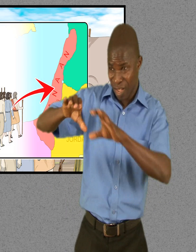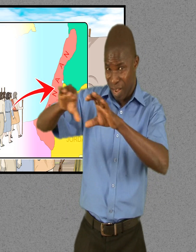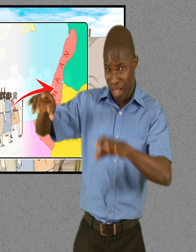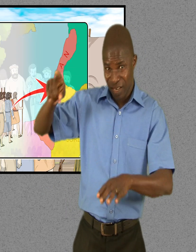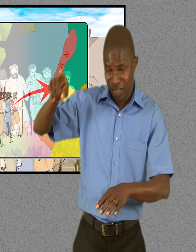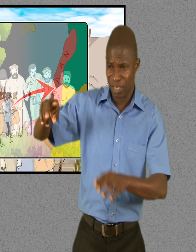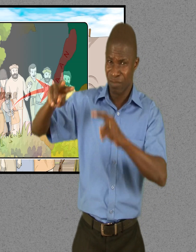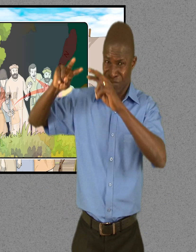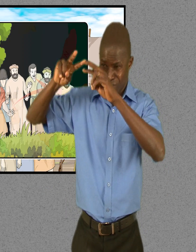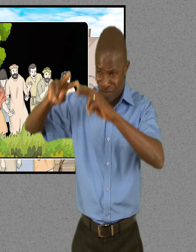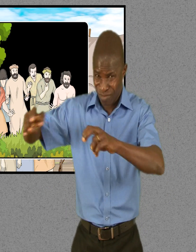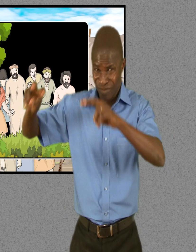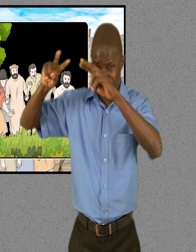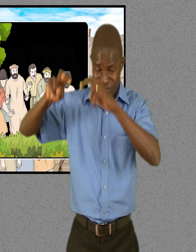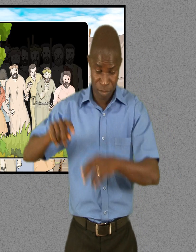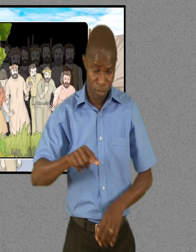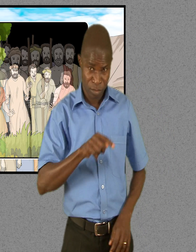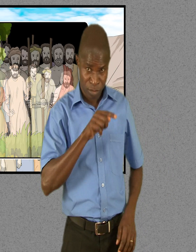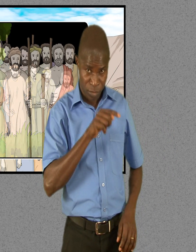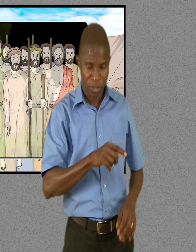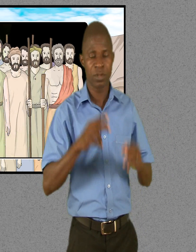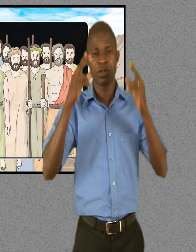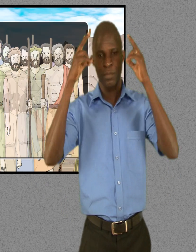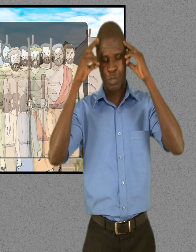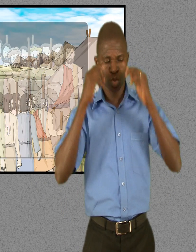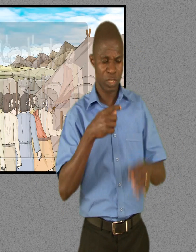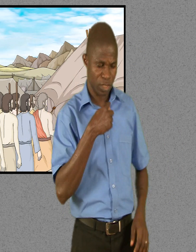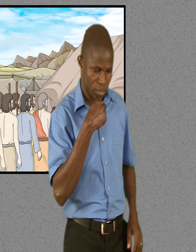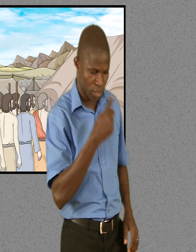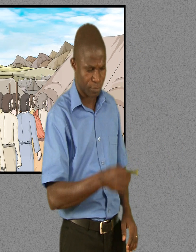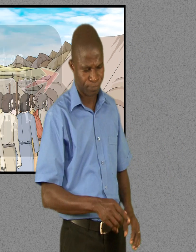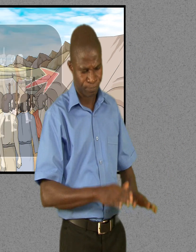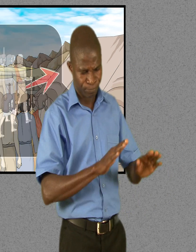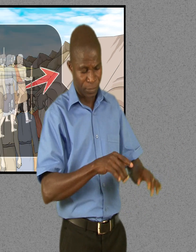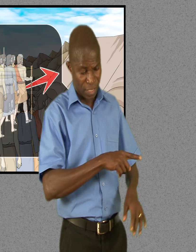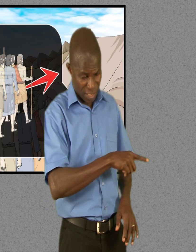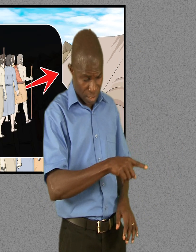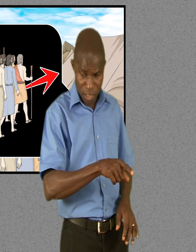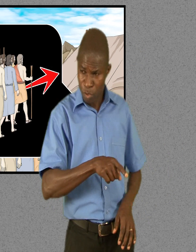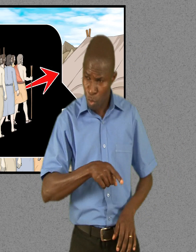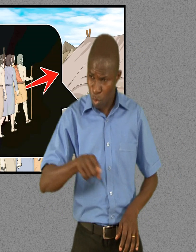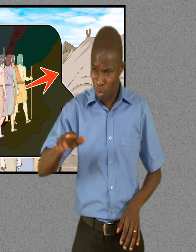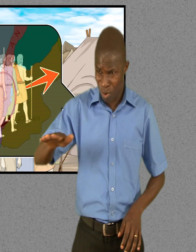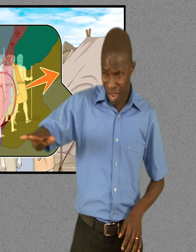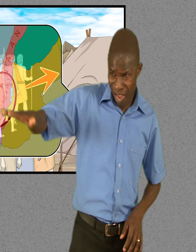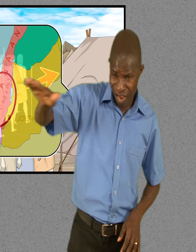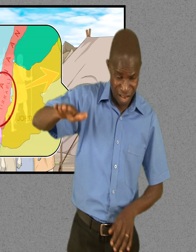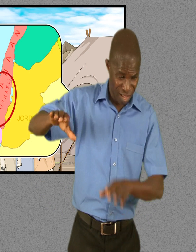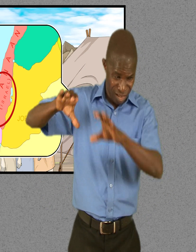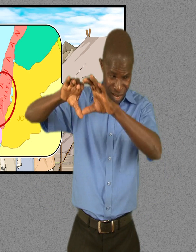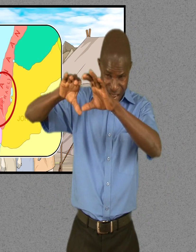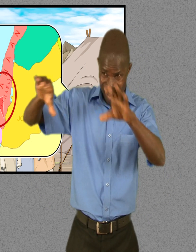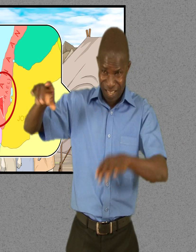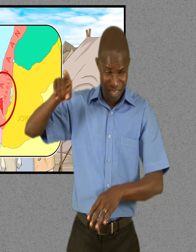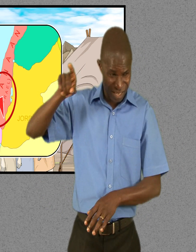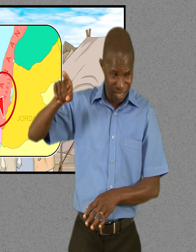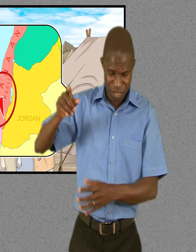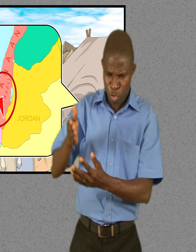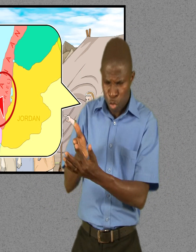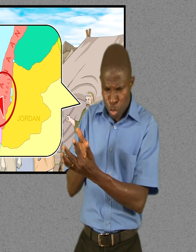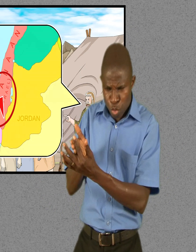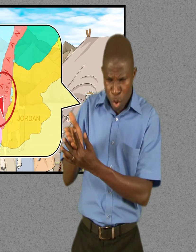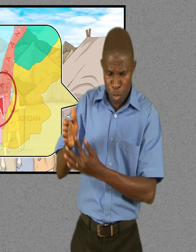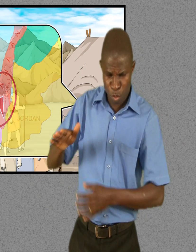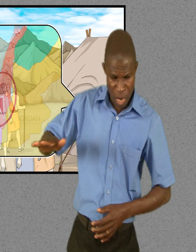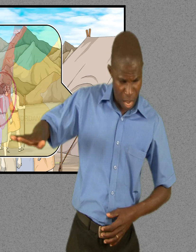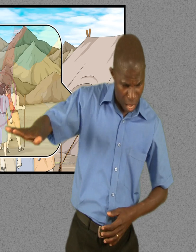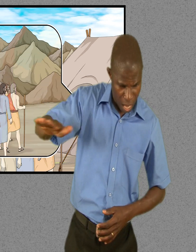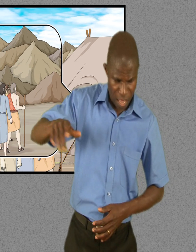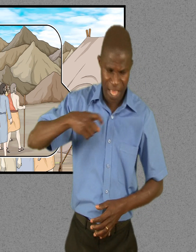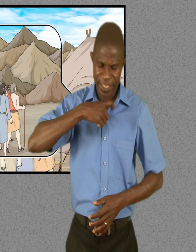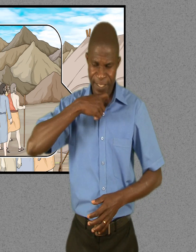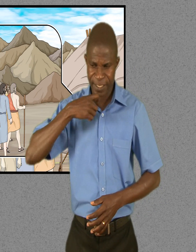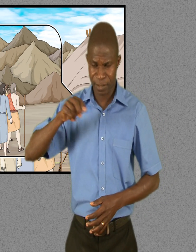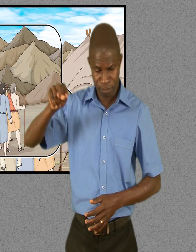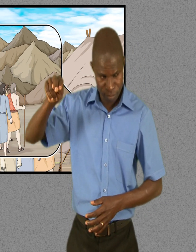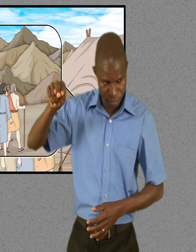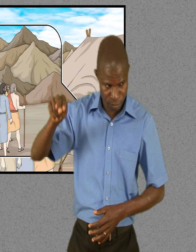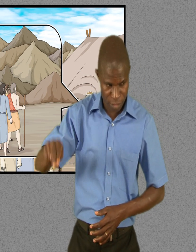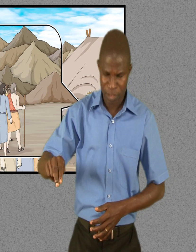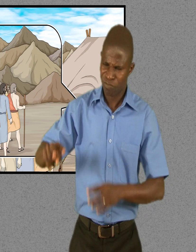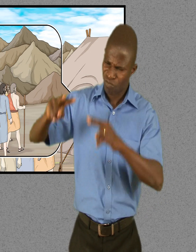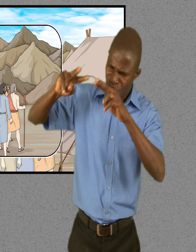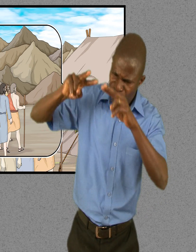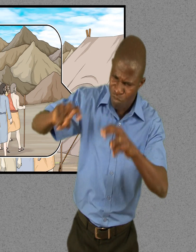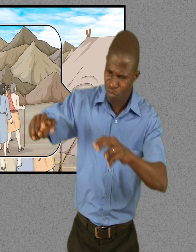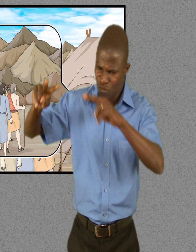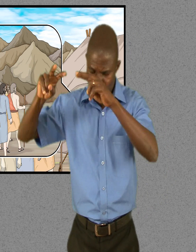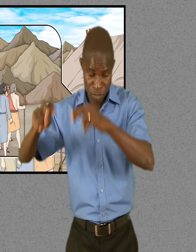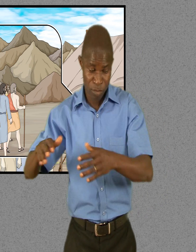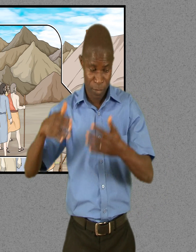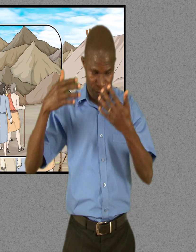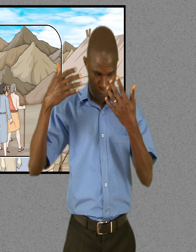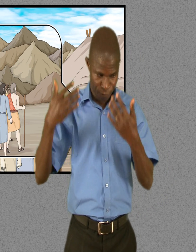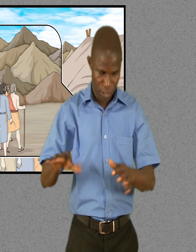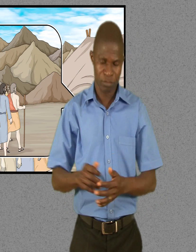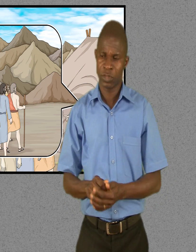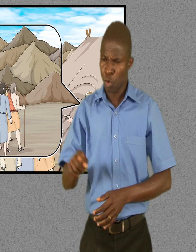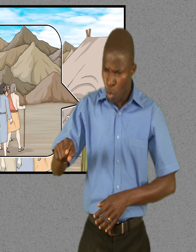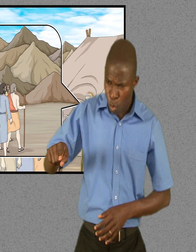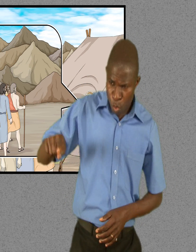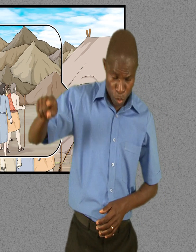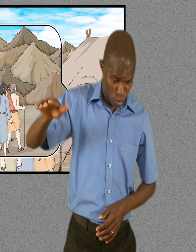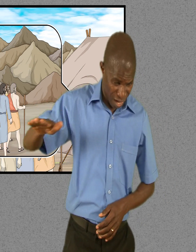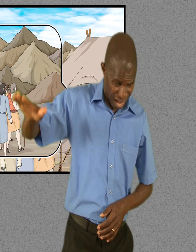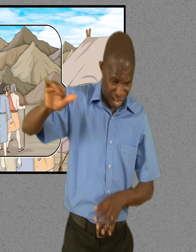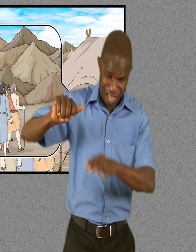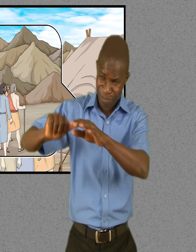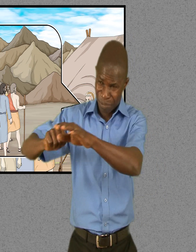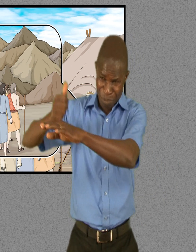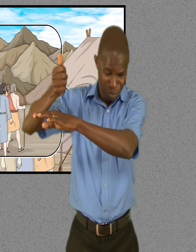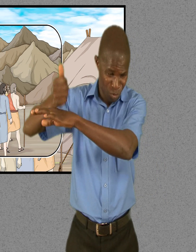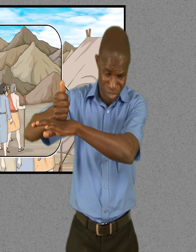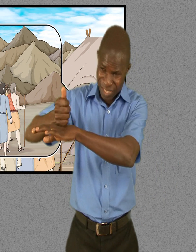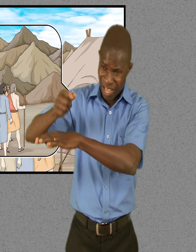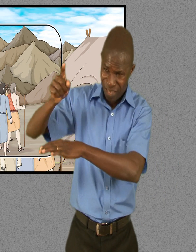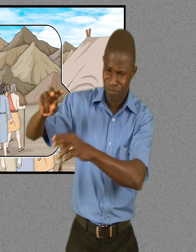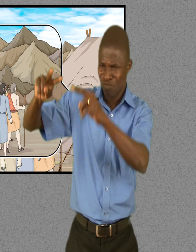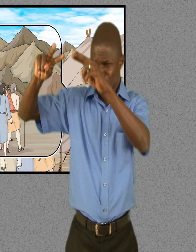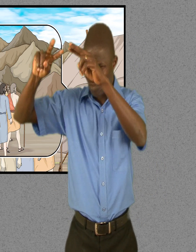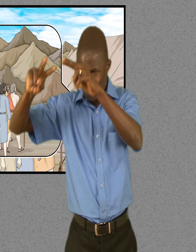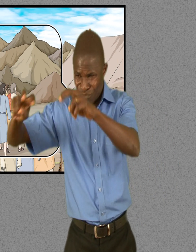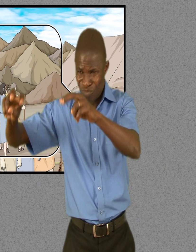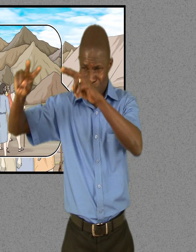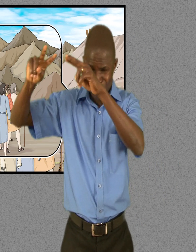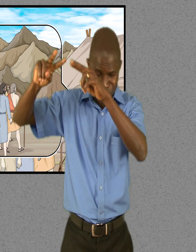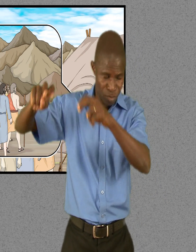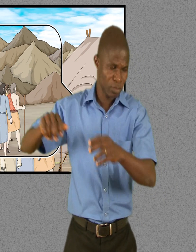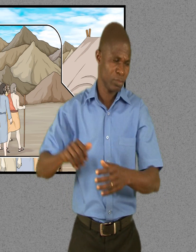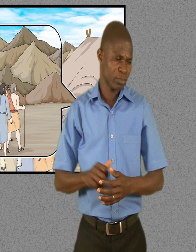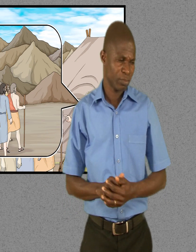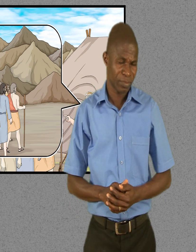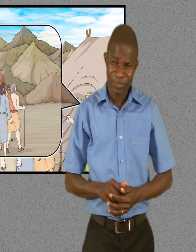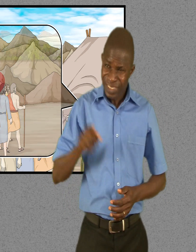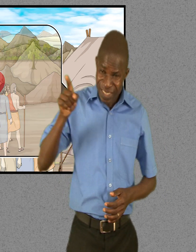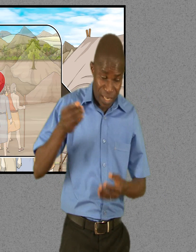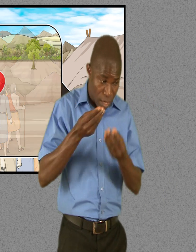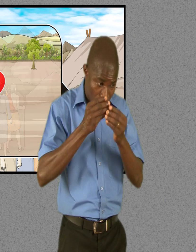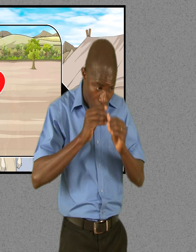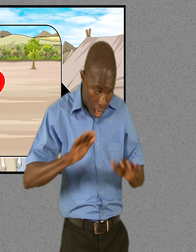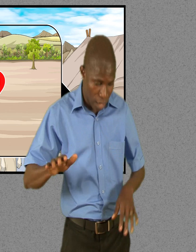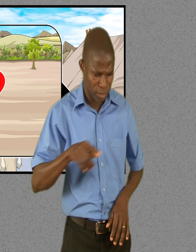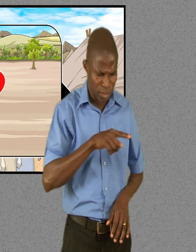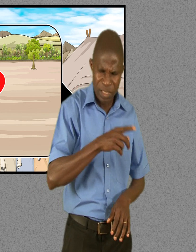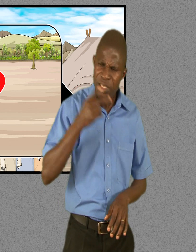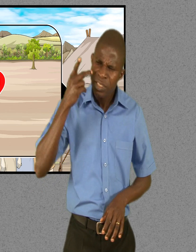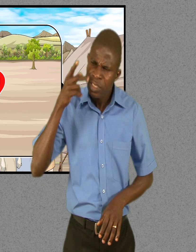and from the tribe of Gad, Geuel son of Machi. These were the names of the men Moses sent to spy out the land; and Moses gave to Hoshea son of Nun the name Joshua. When Moses sent them to spy out the land of Canaan, he told them, “Go up through the Negev and into the hill country.